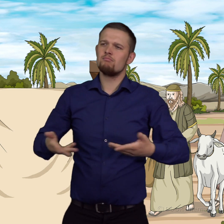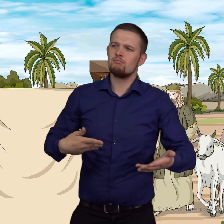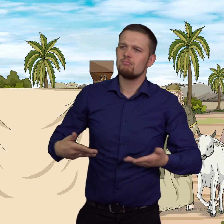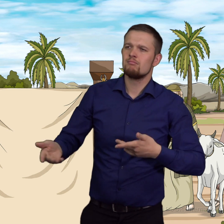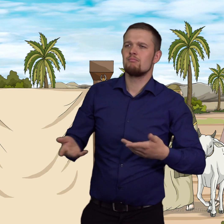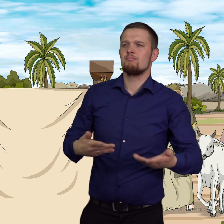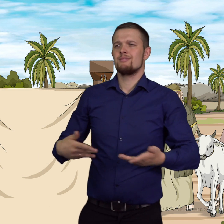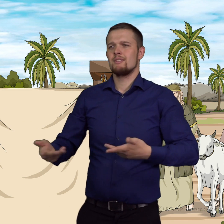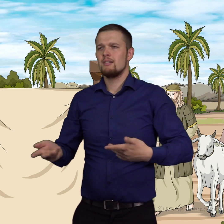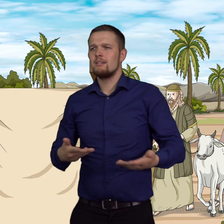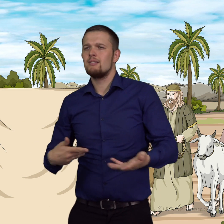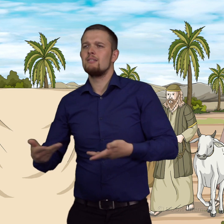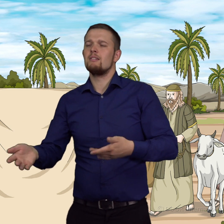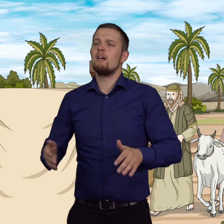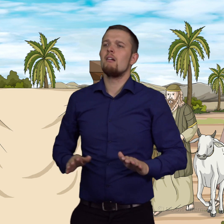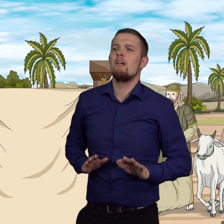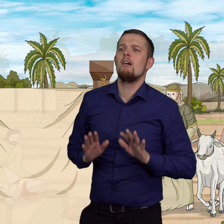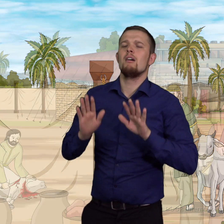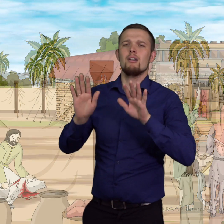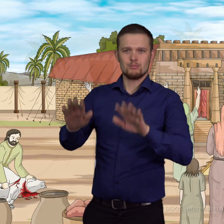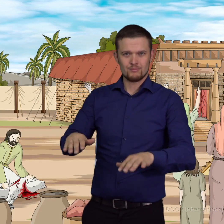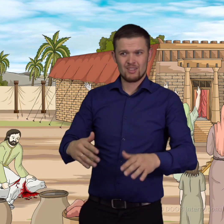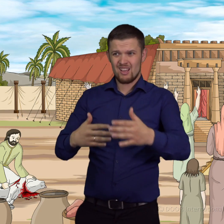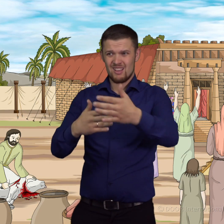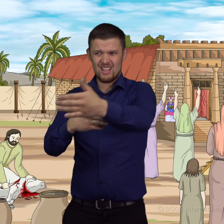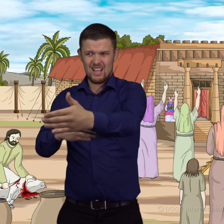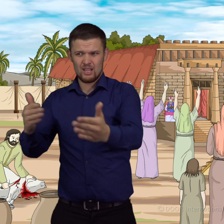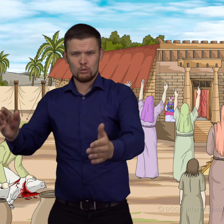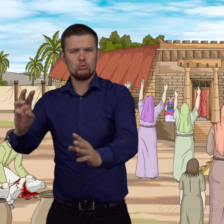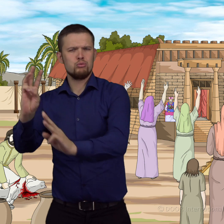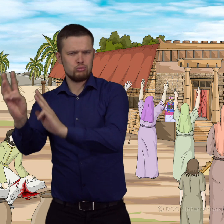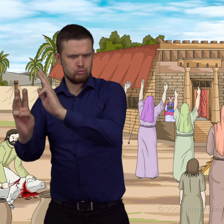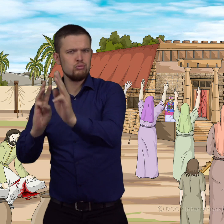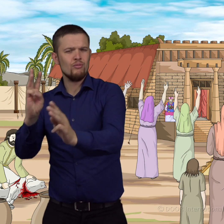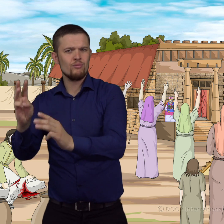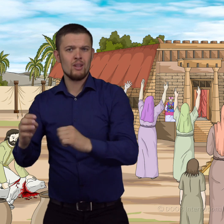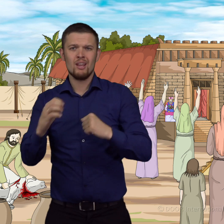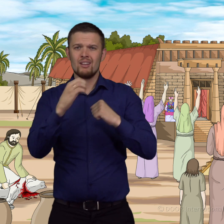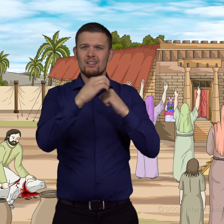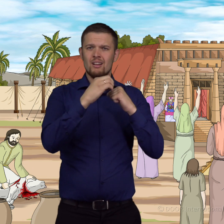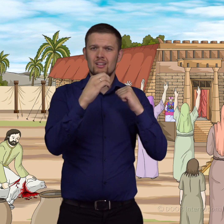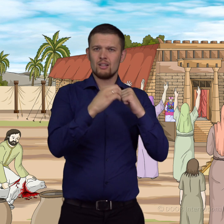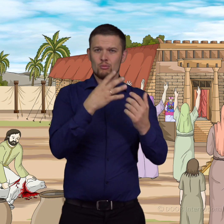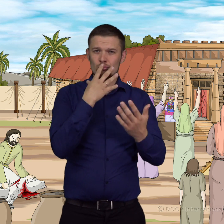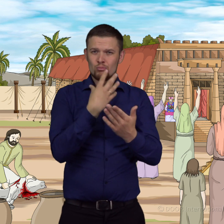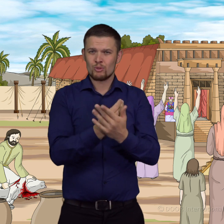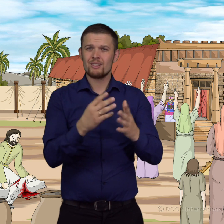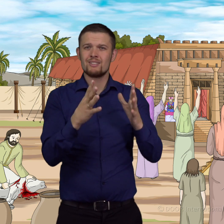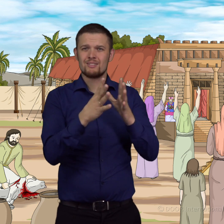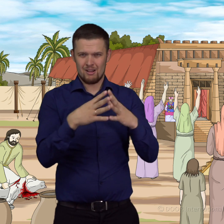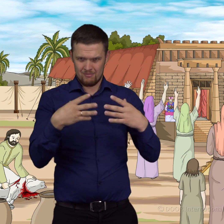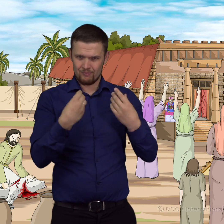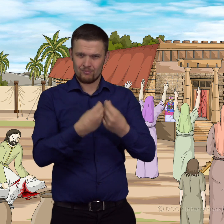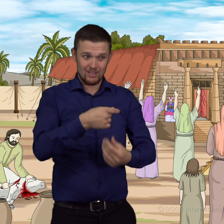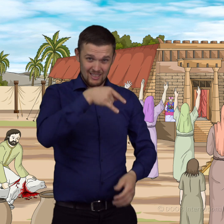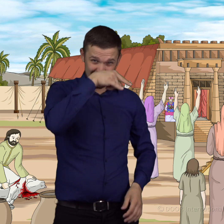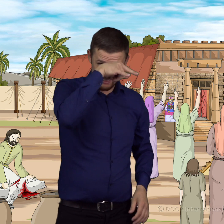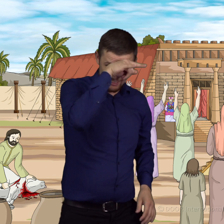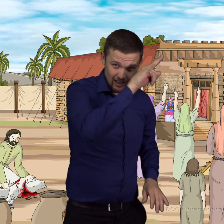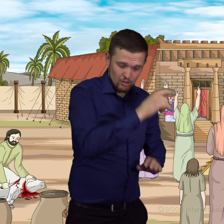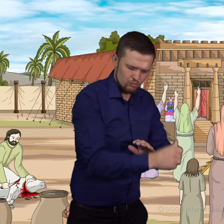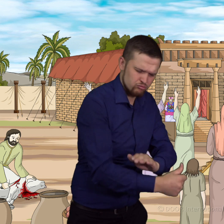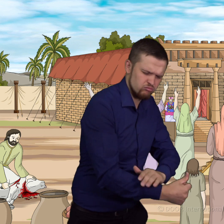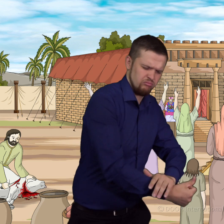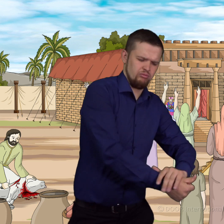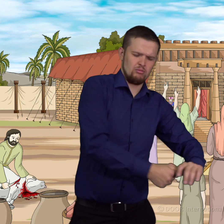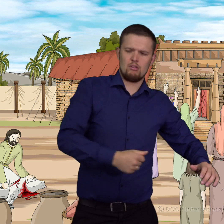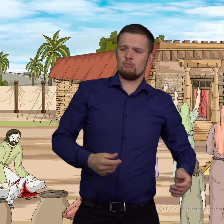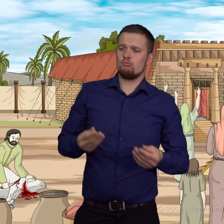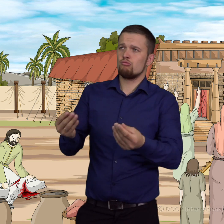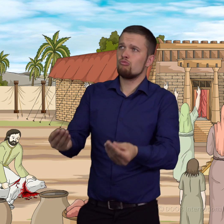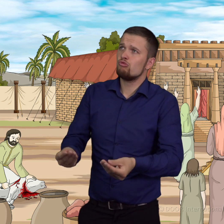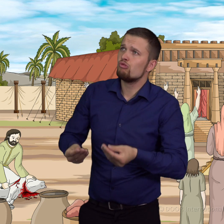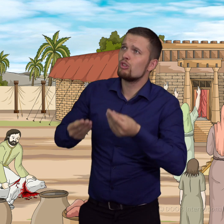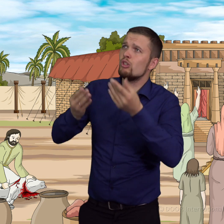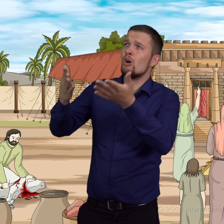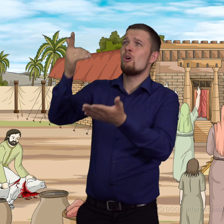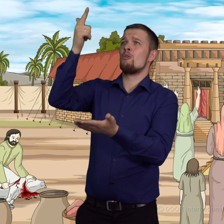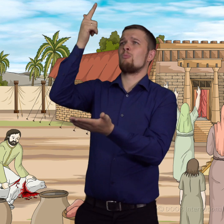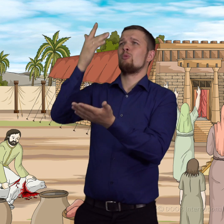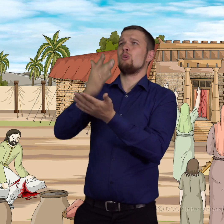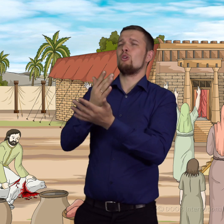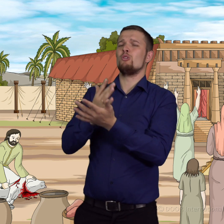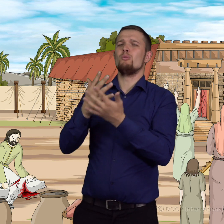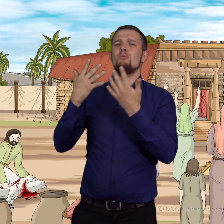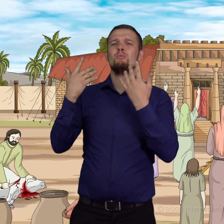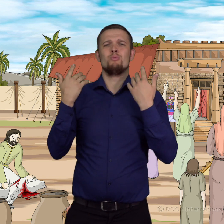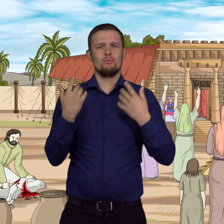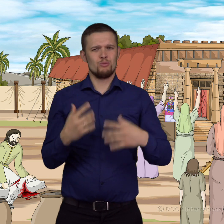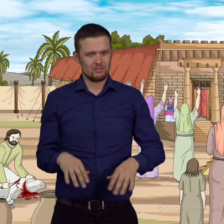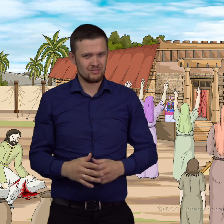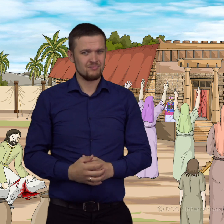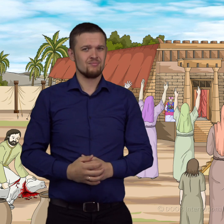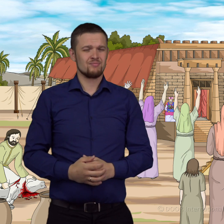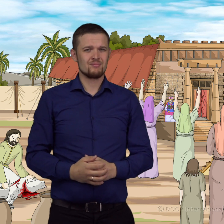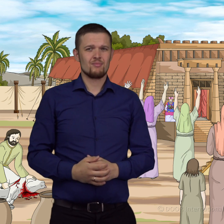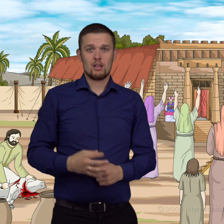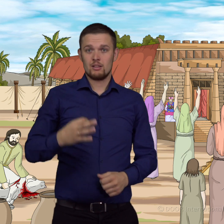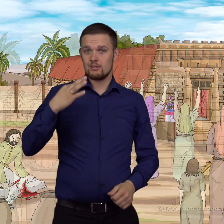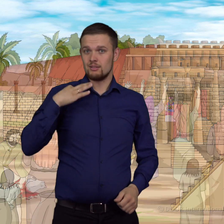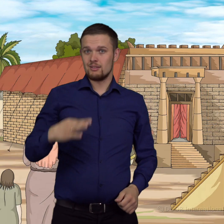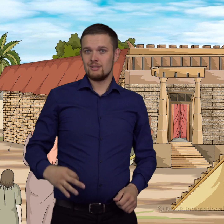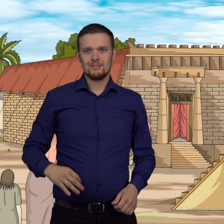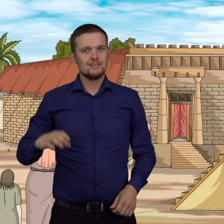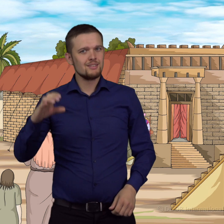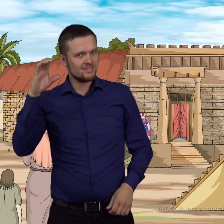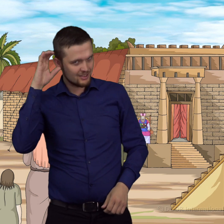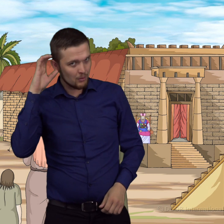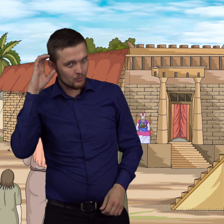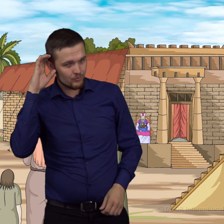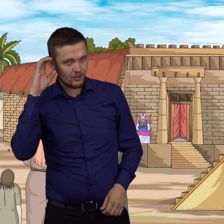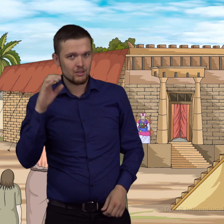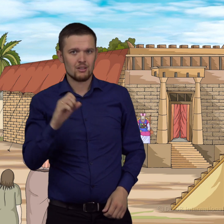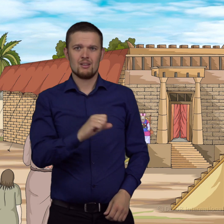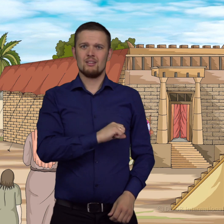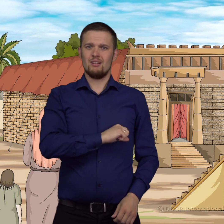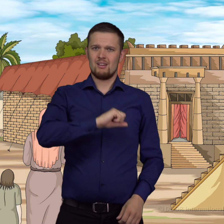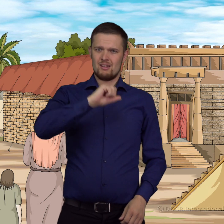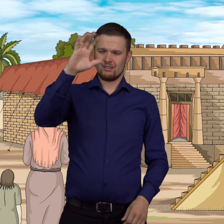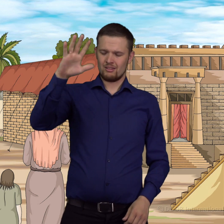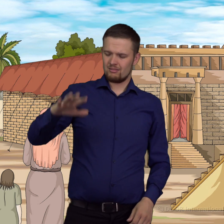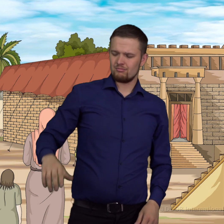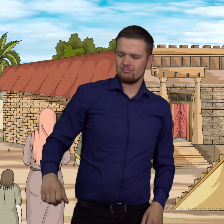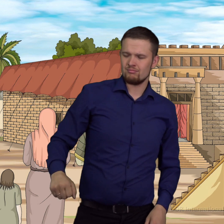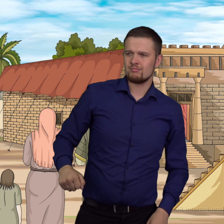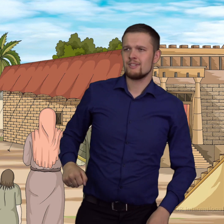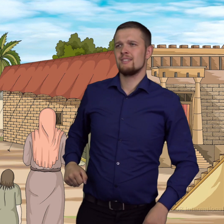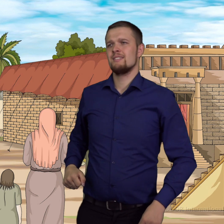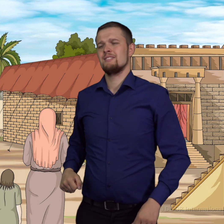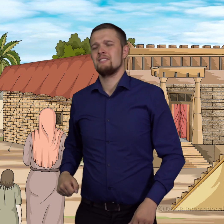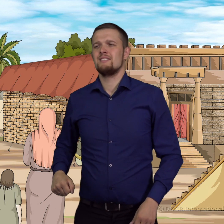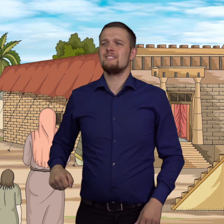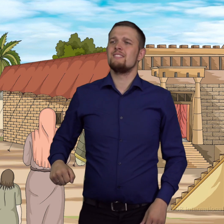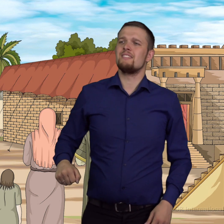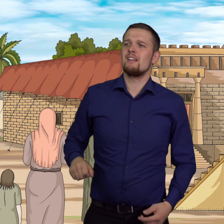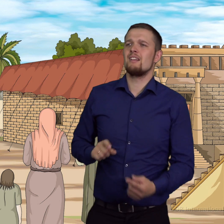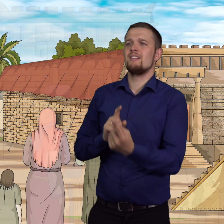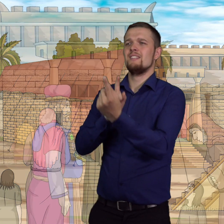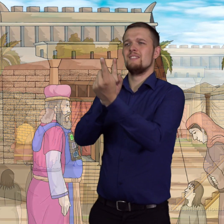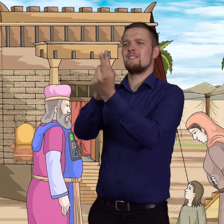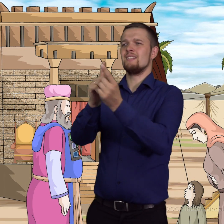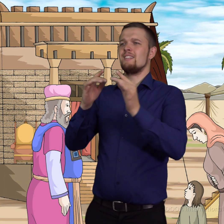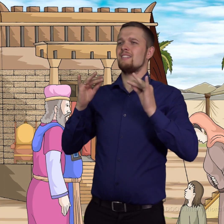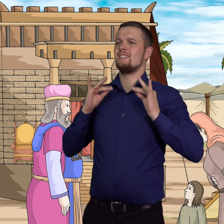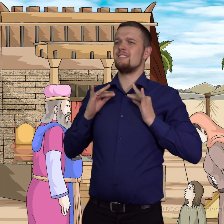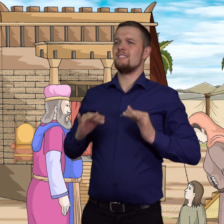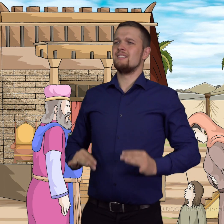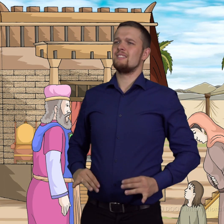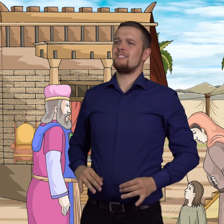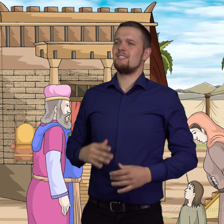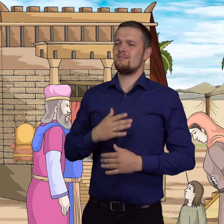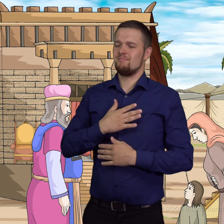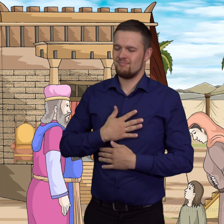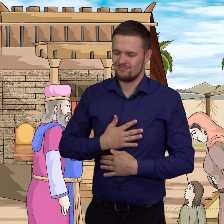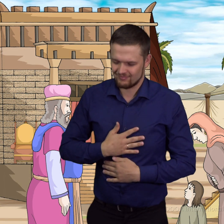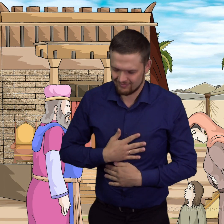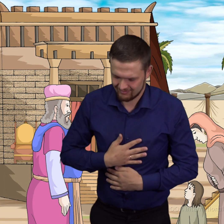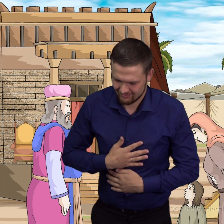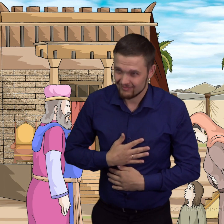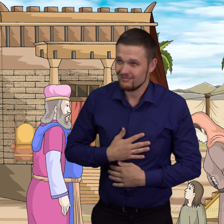Though the boy was still young, she brought him to the house of the LORD at Shiloh. And when they had slaughtered the bull, they brought the boy to Eli.